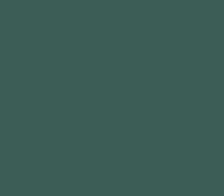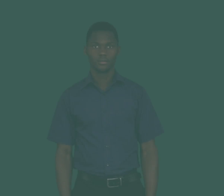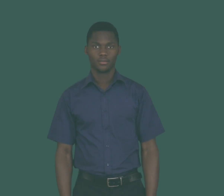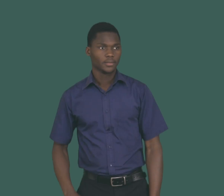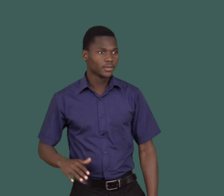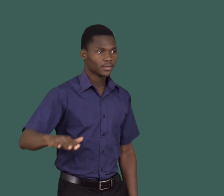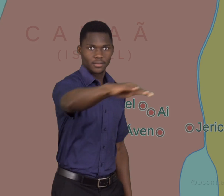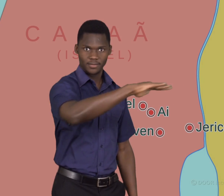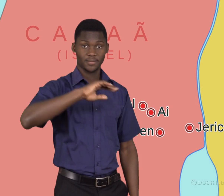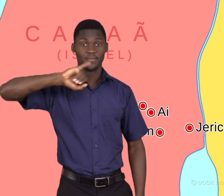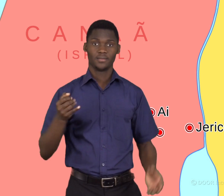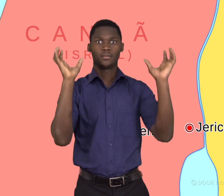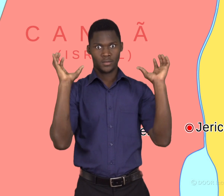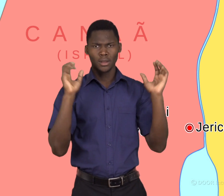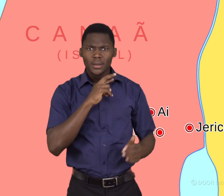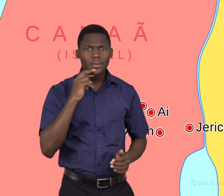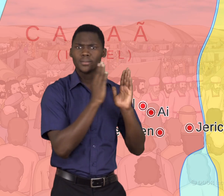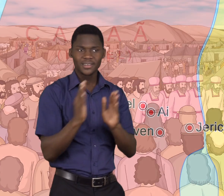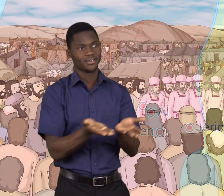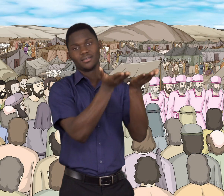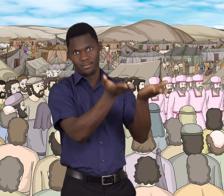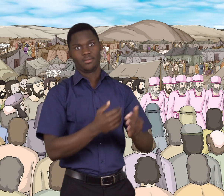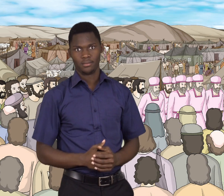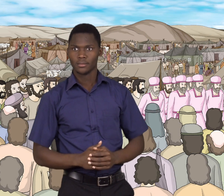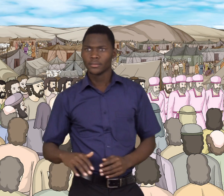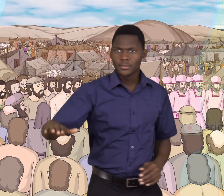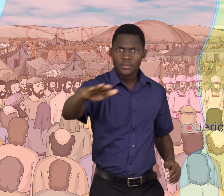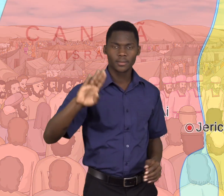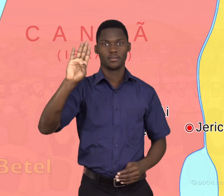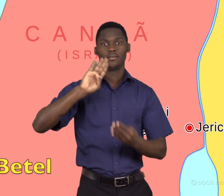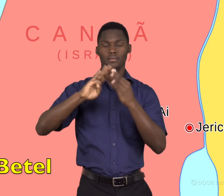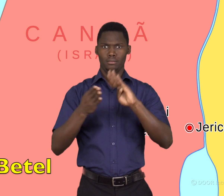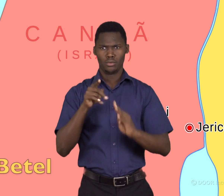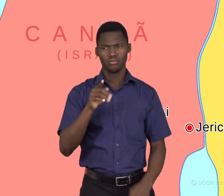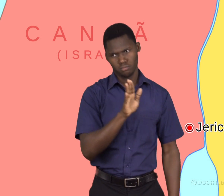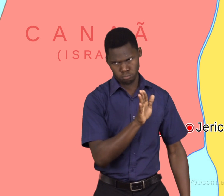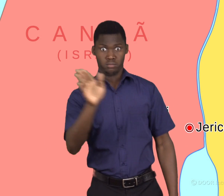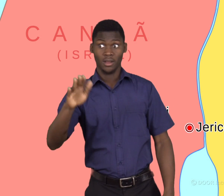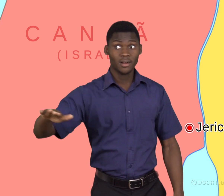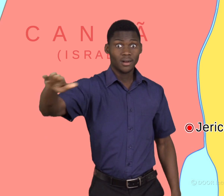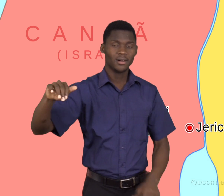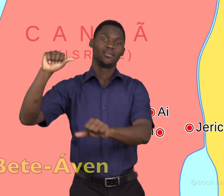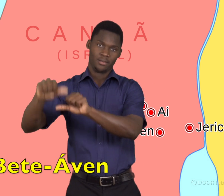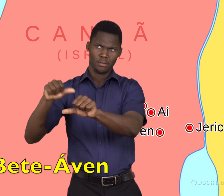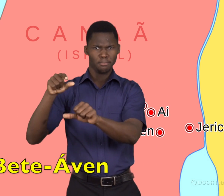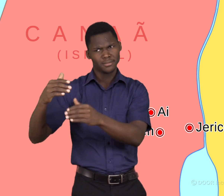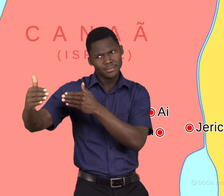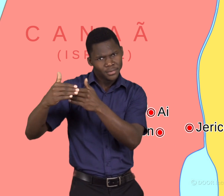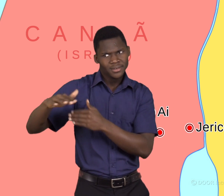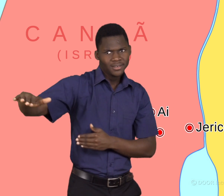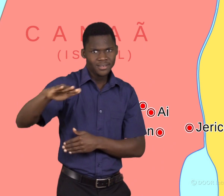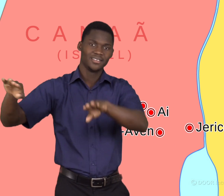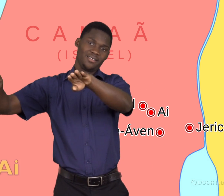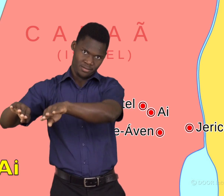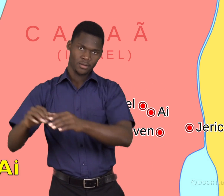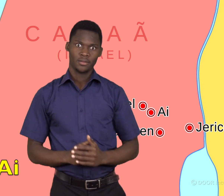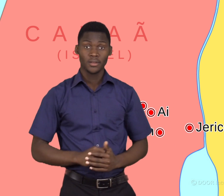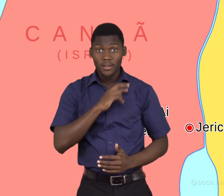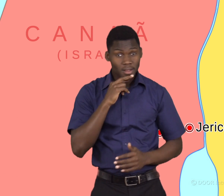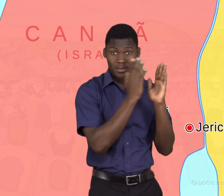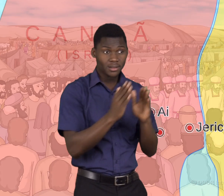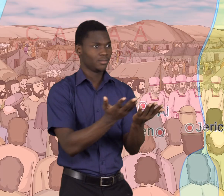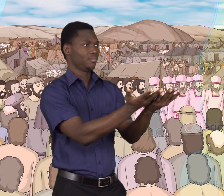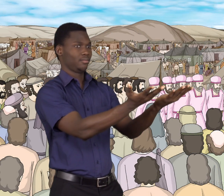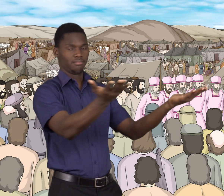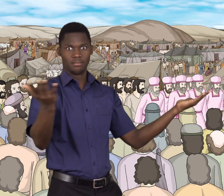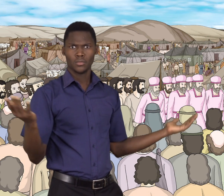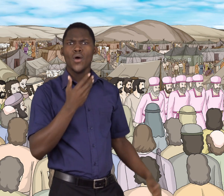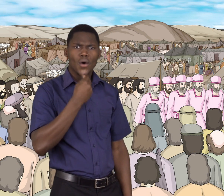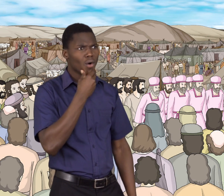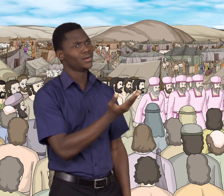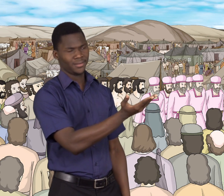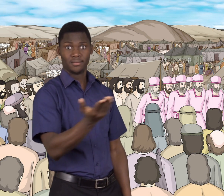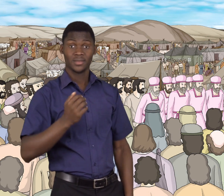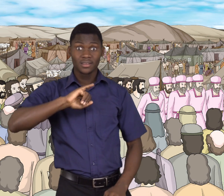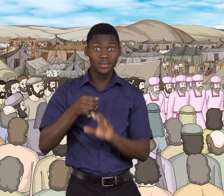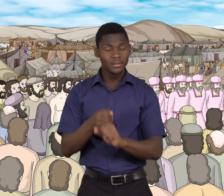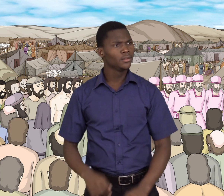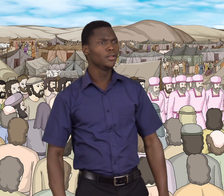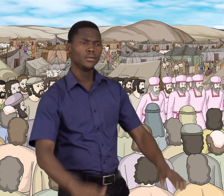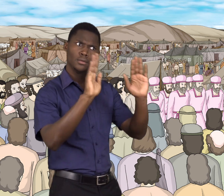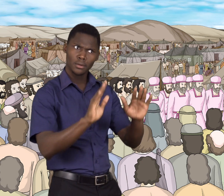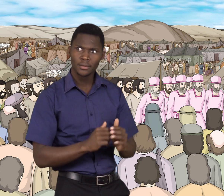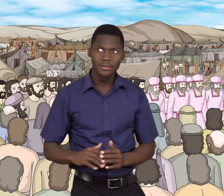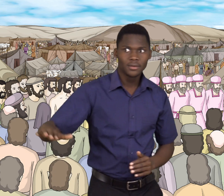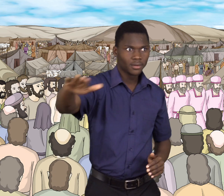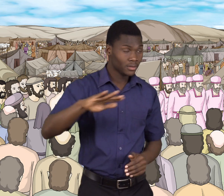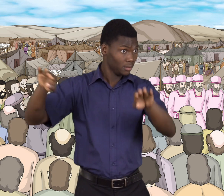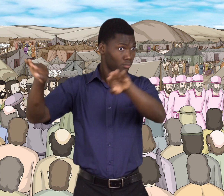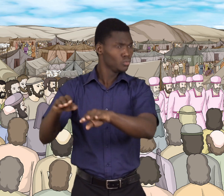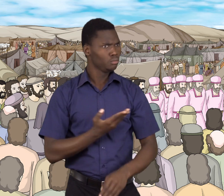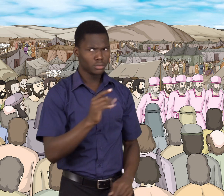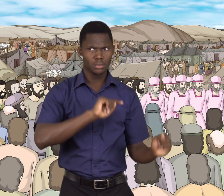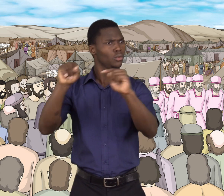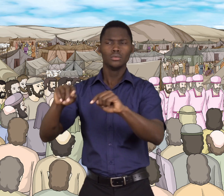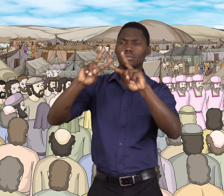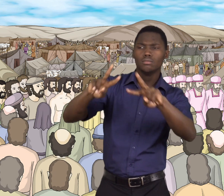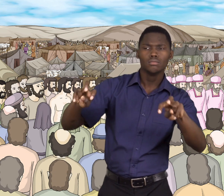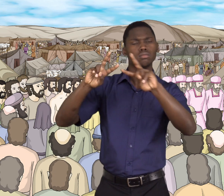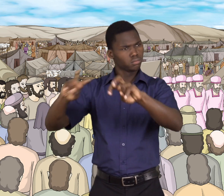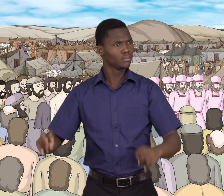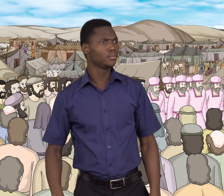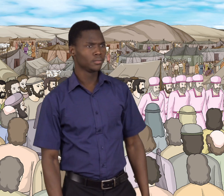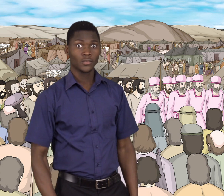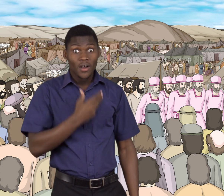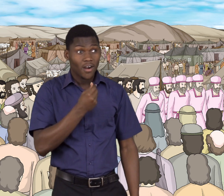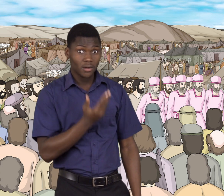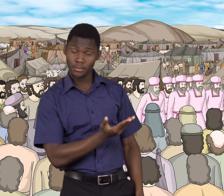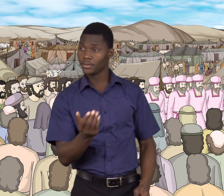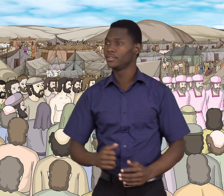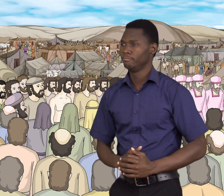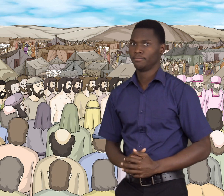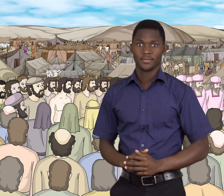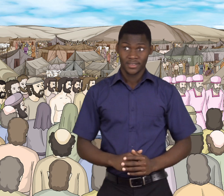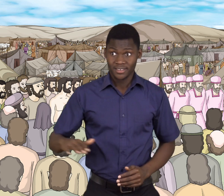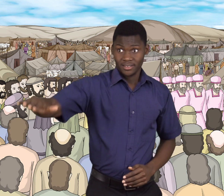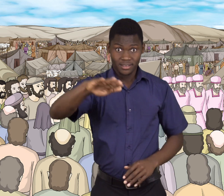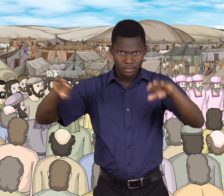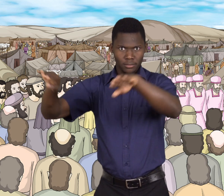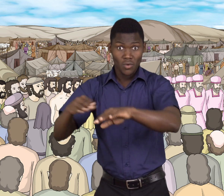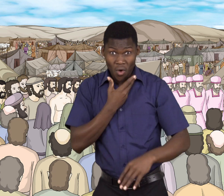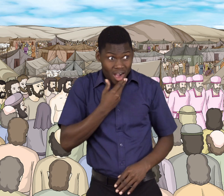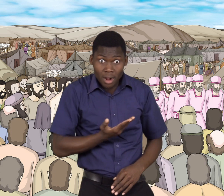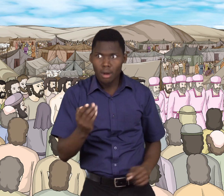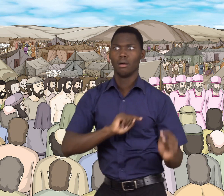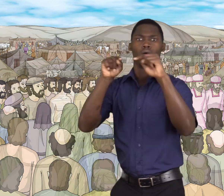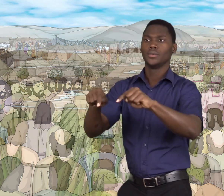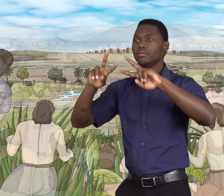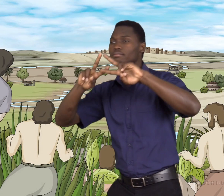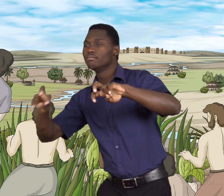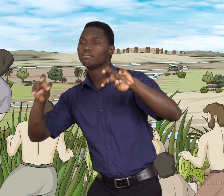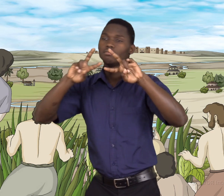Meanwhile, Joshua sent men from Jericho to Ai, which is near Beth-aven to the east of Bethel, and told them, “Go up and spy out the land.”